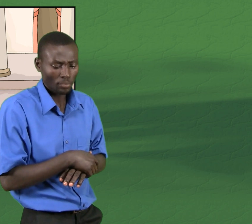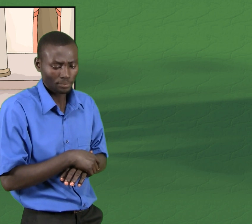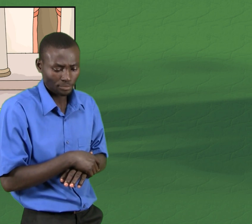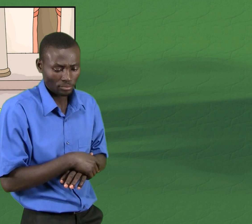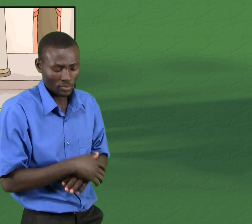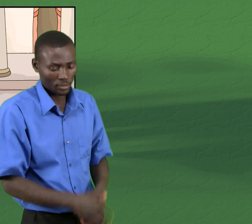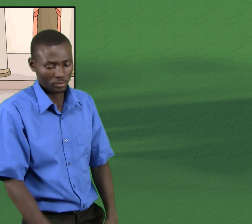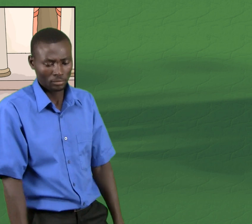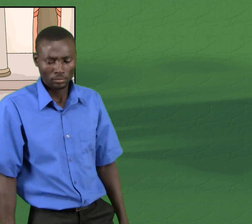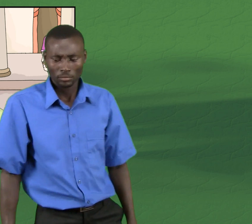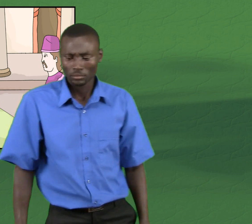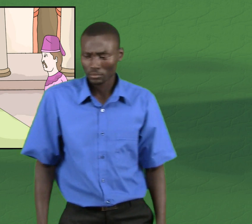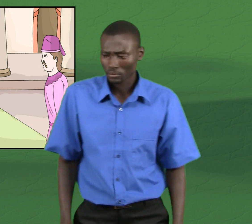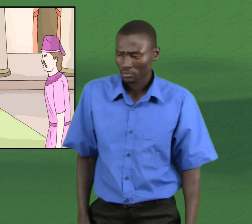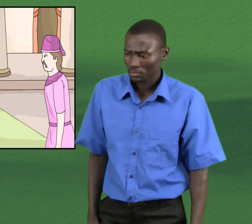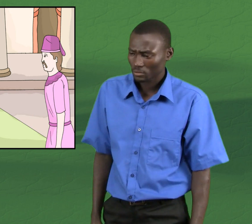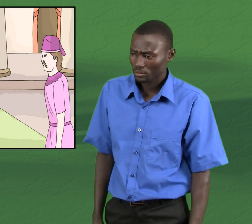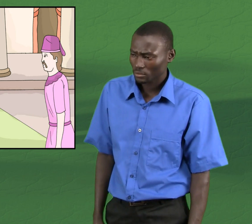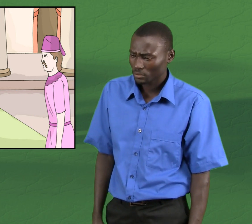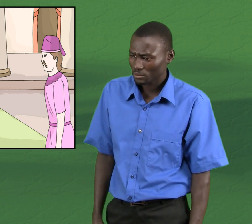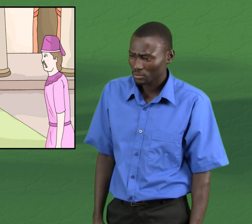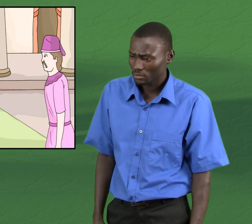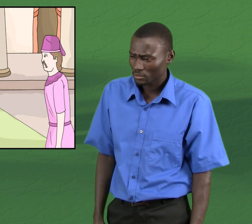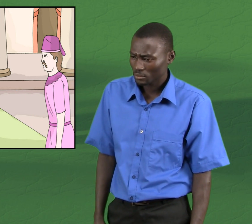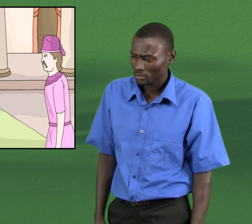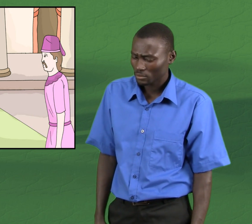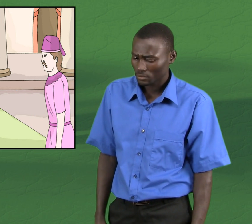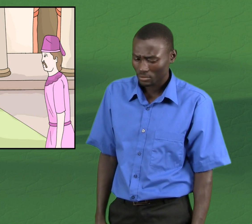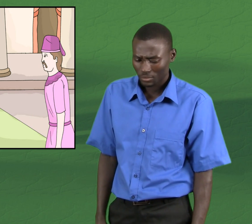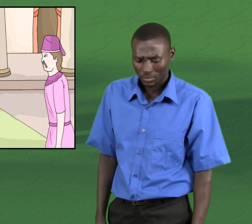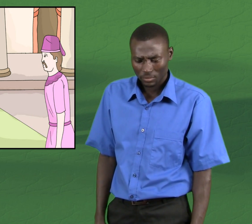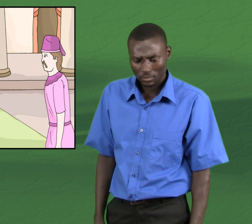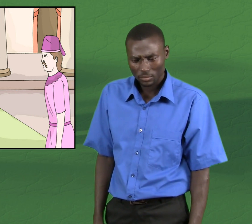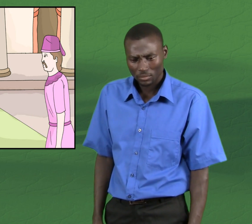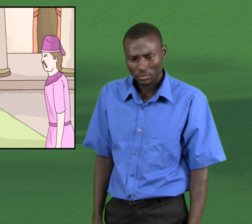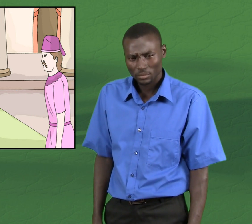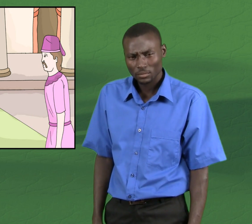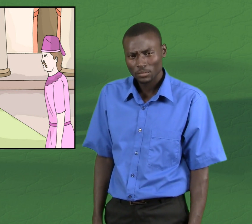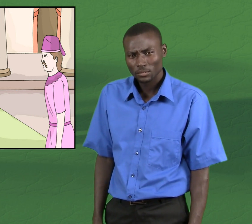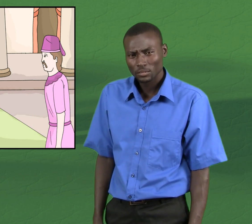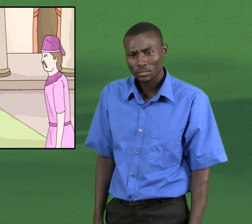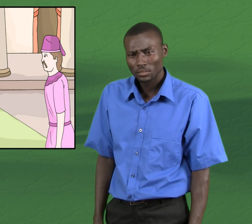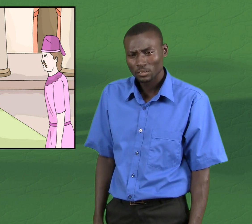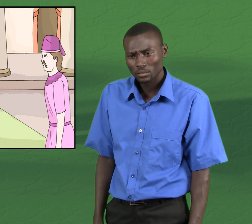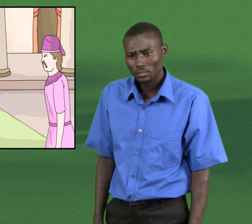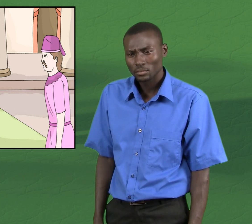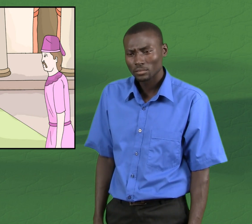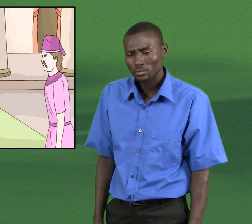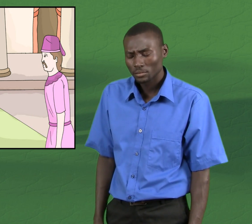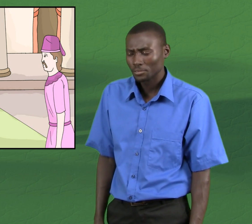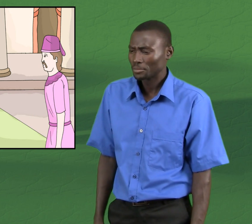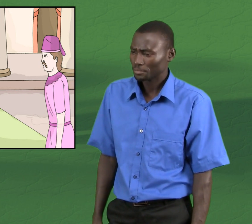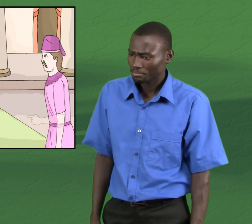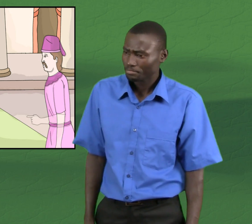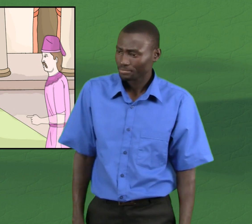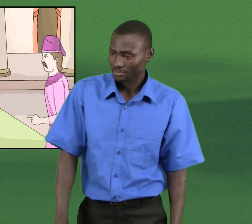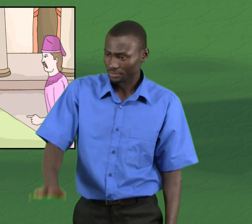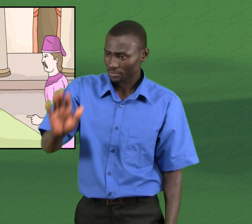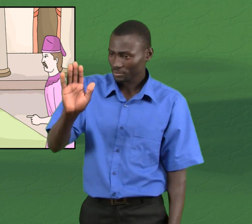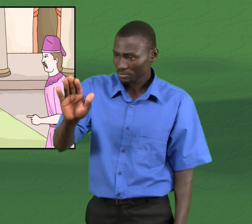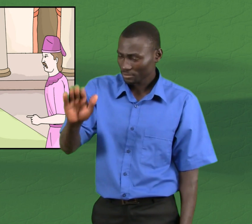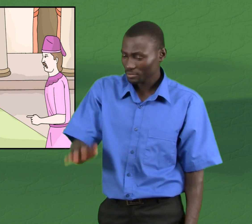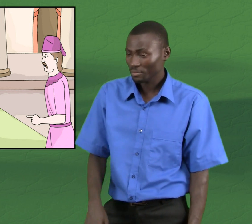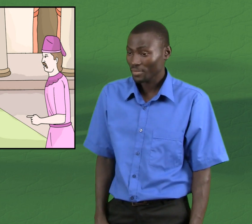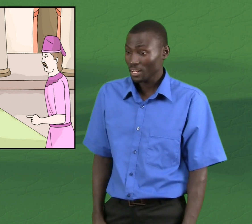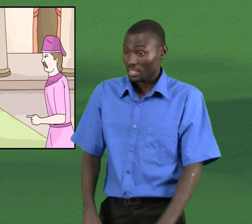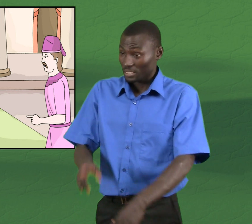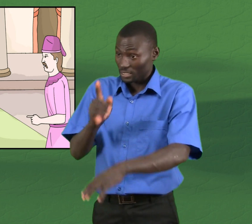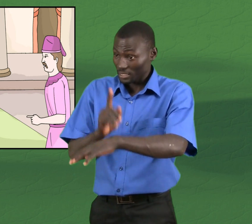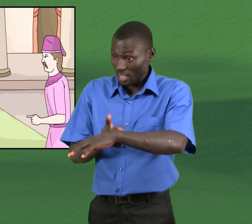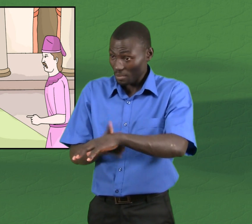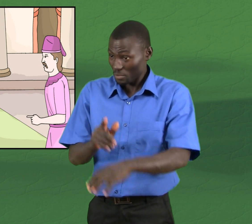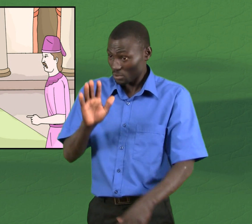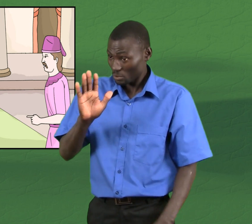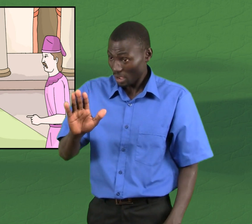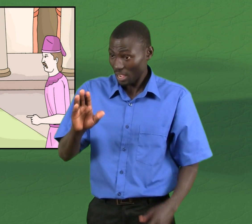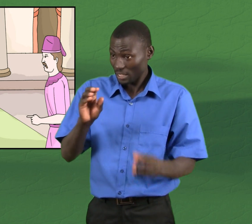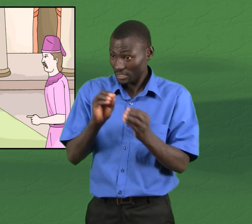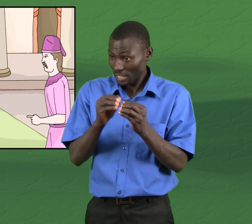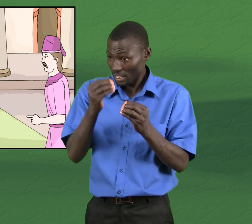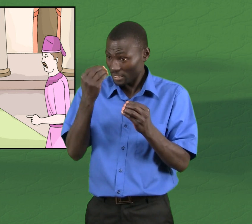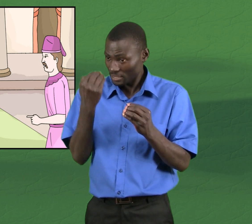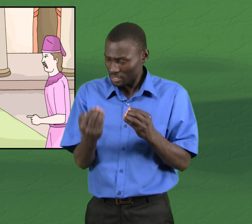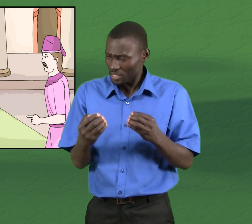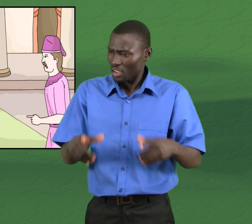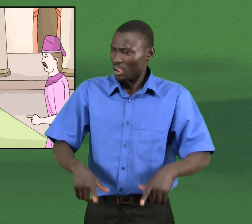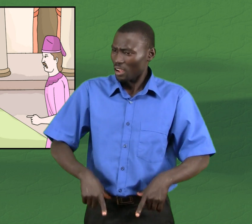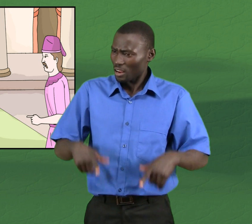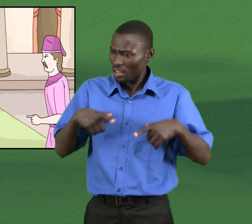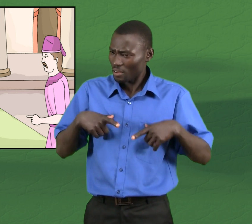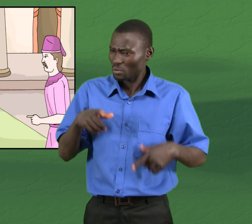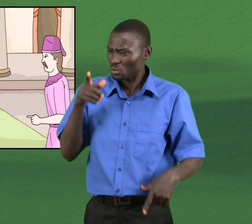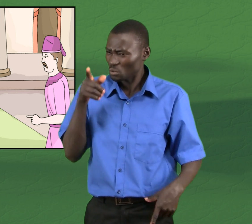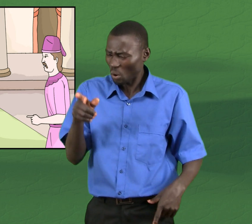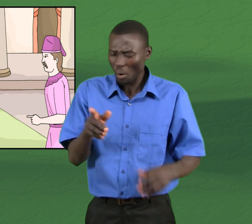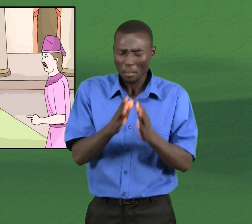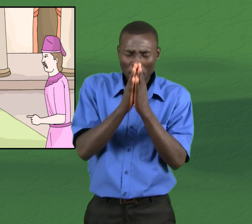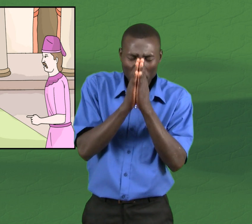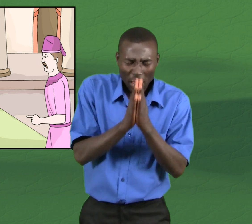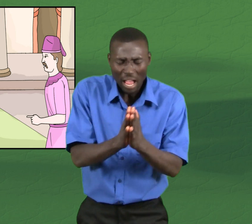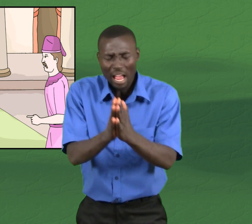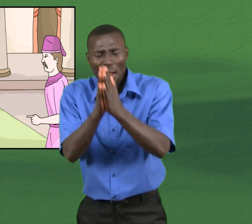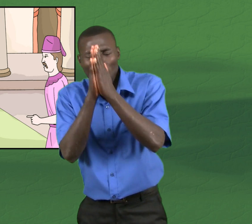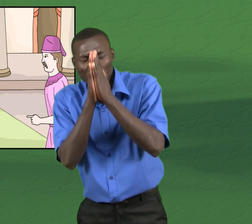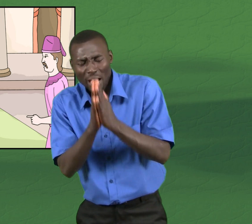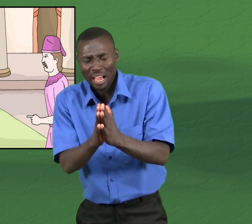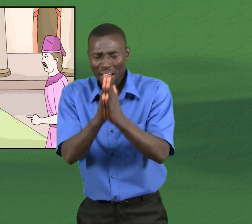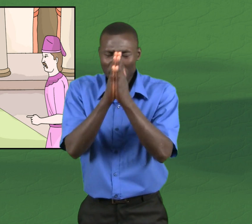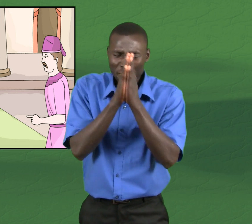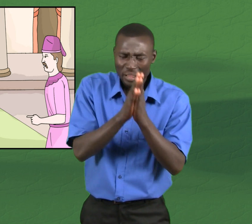“What is this you have done?” his servants asked.